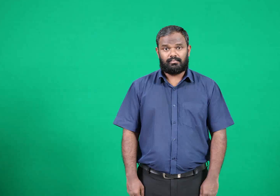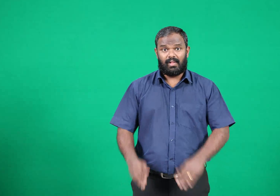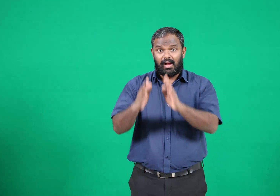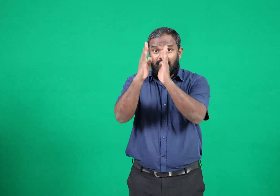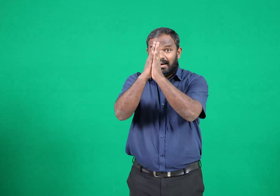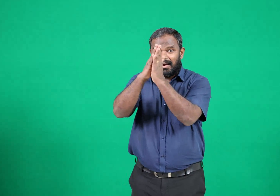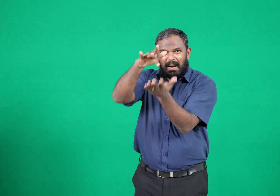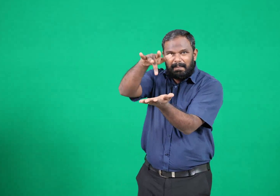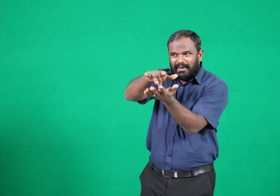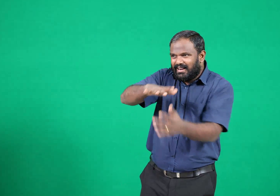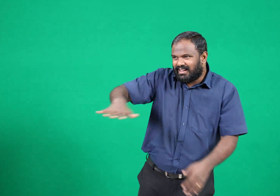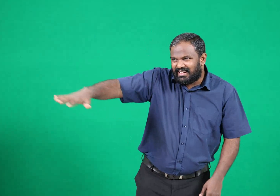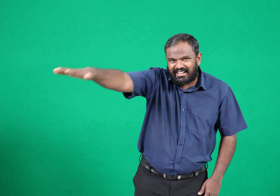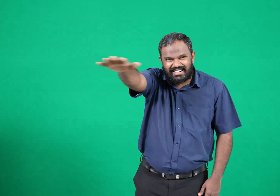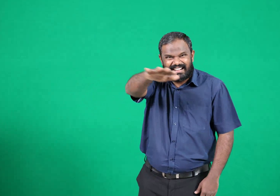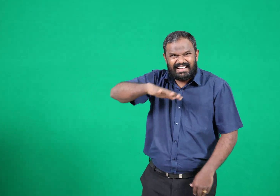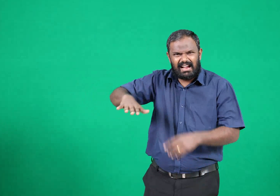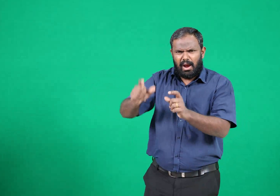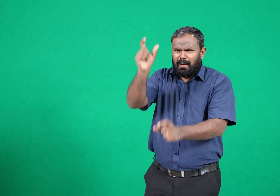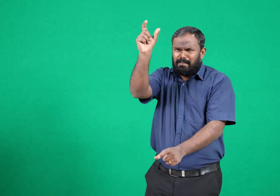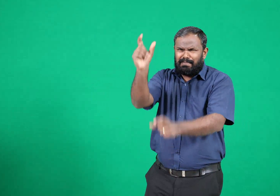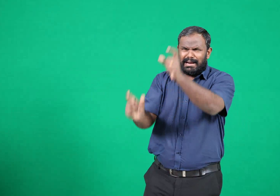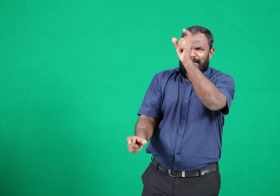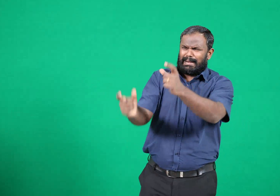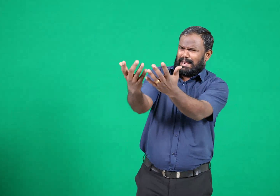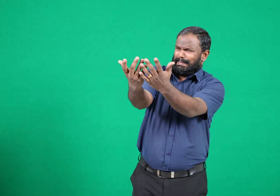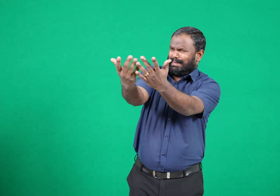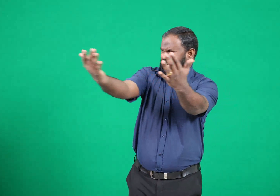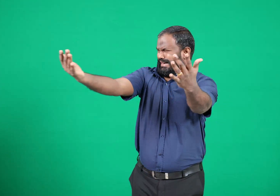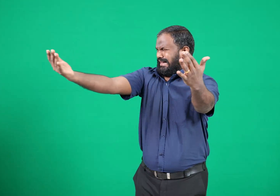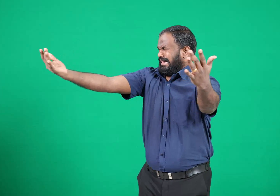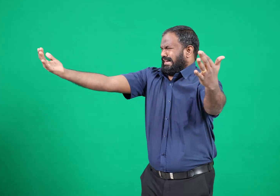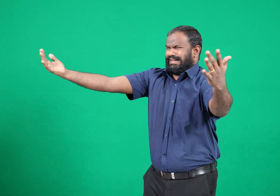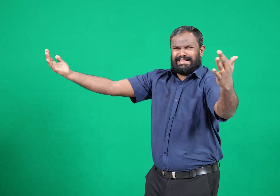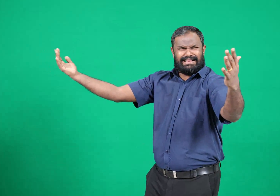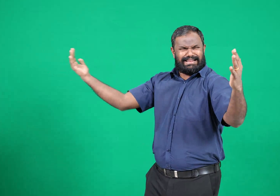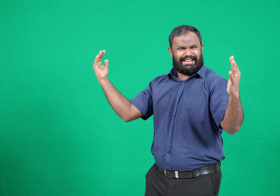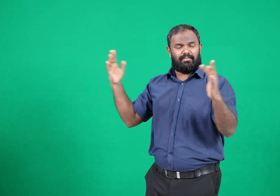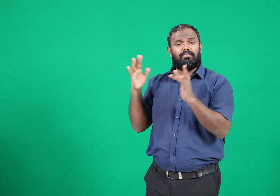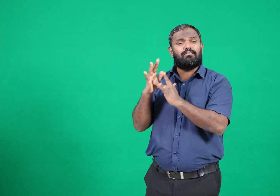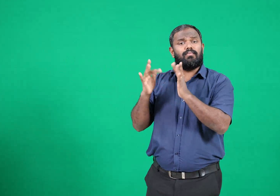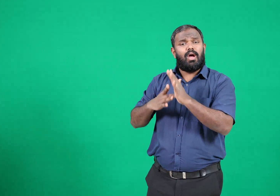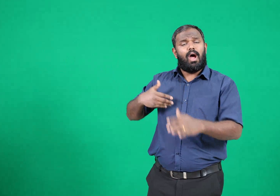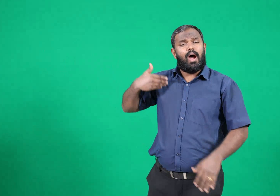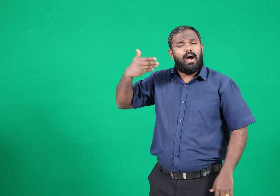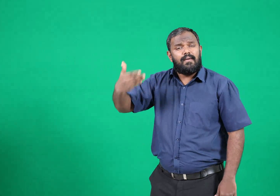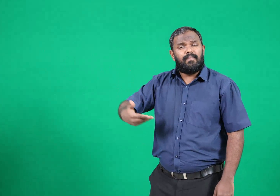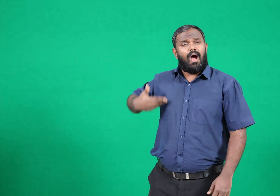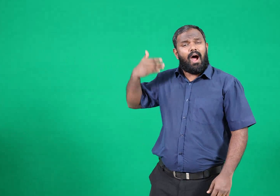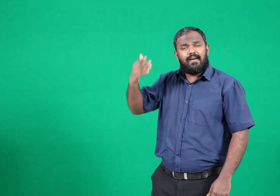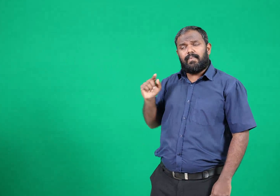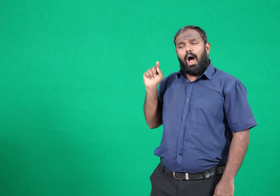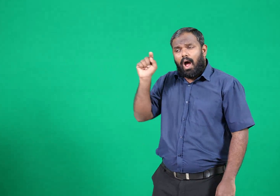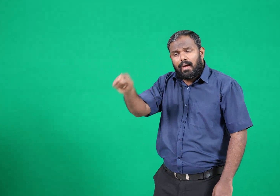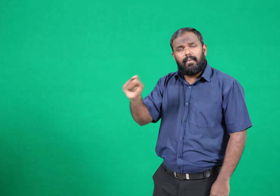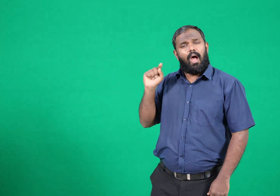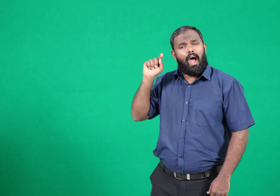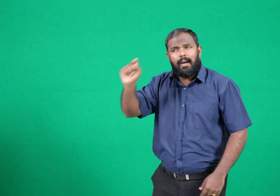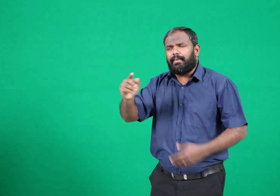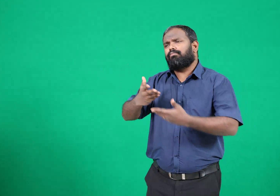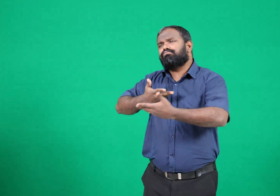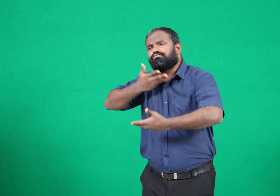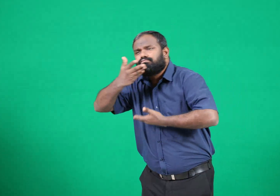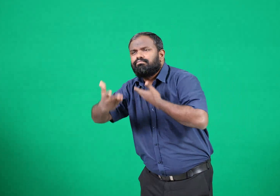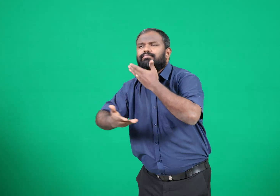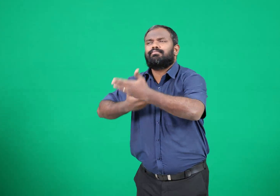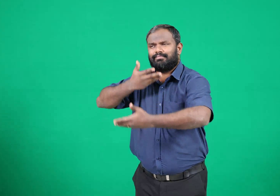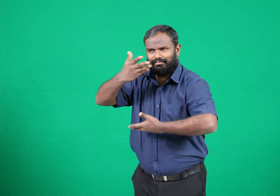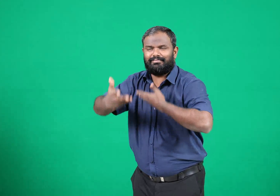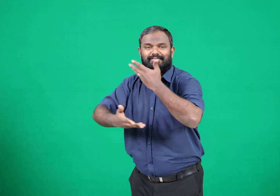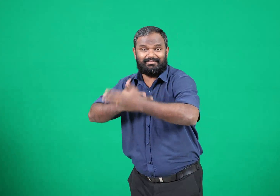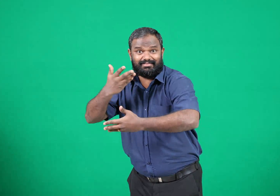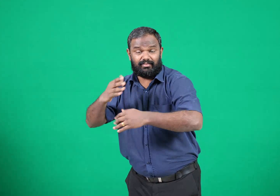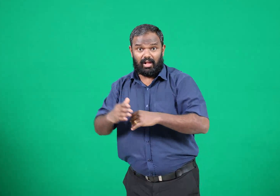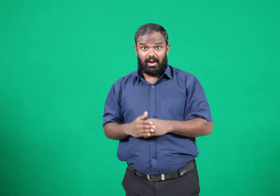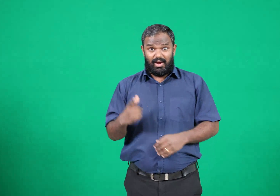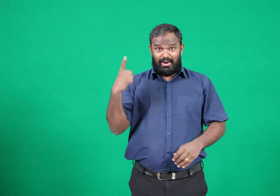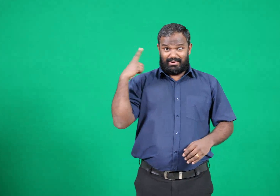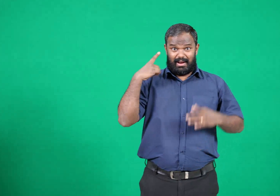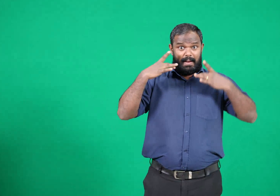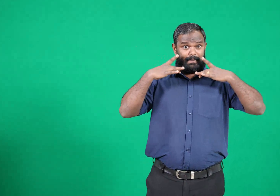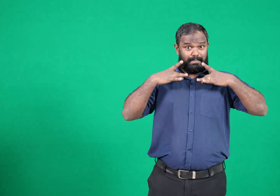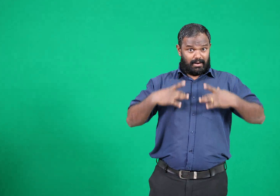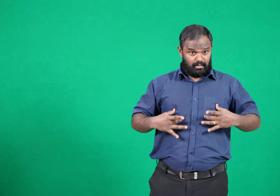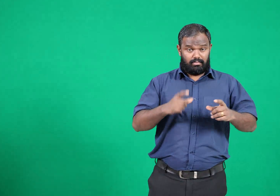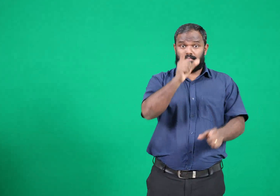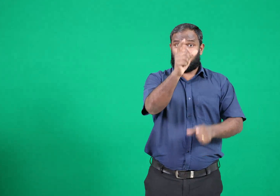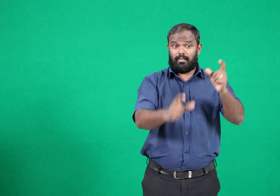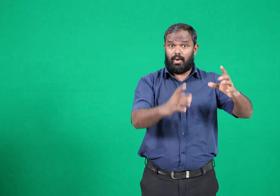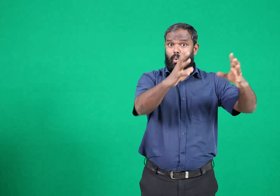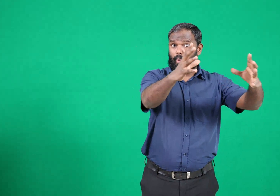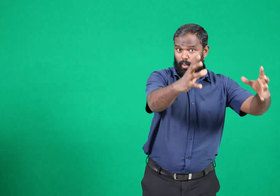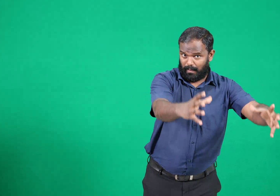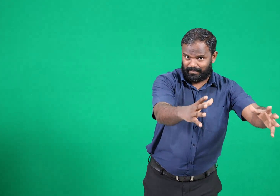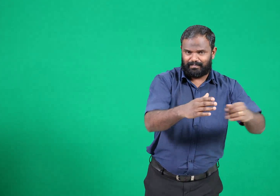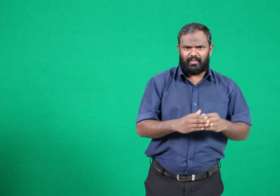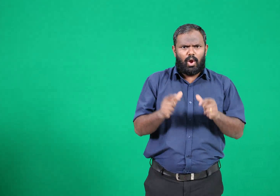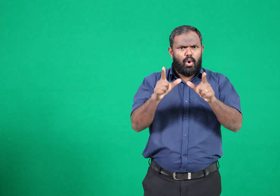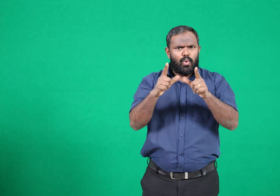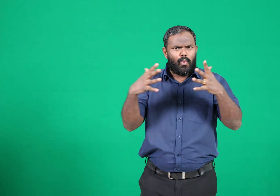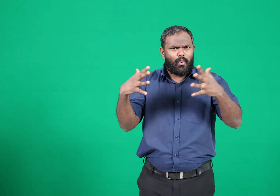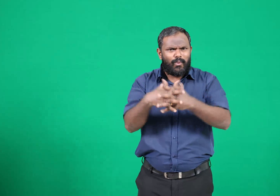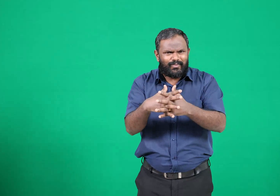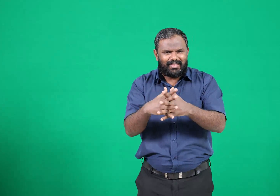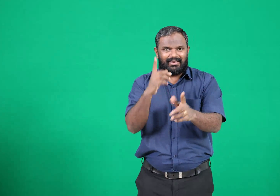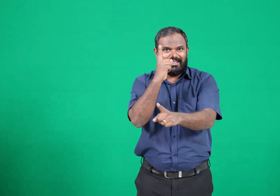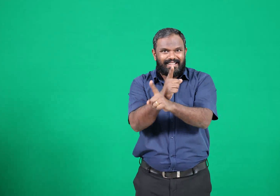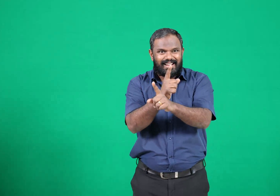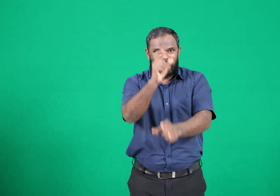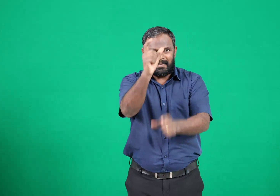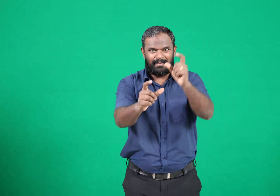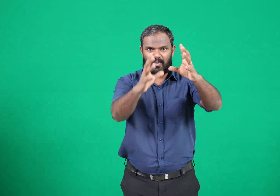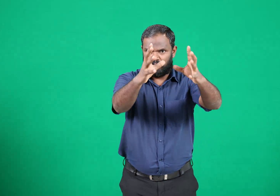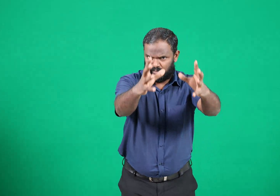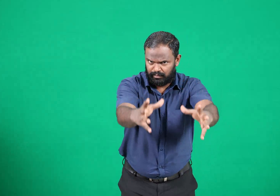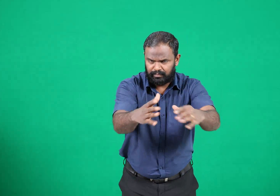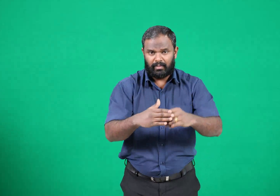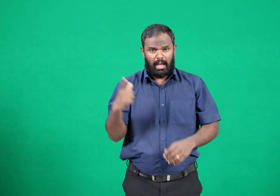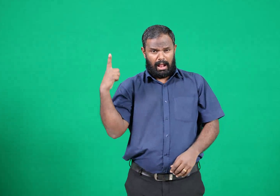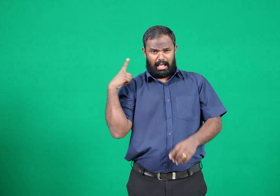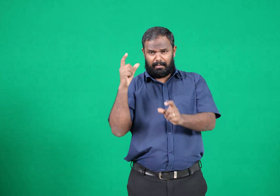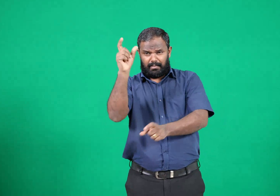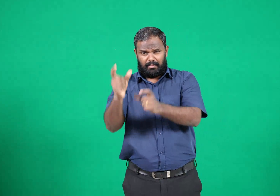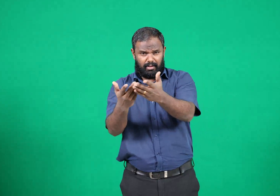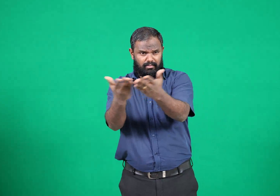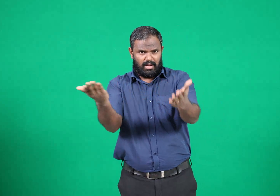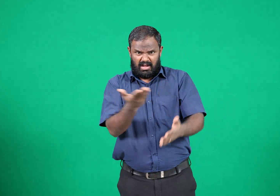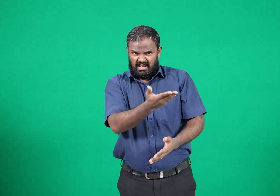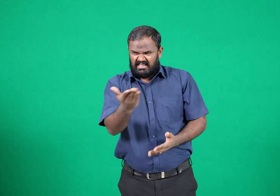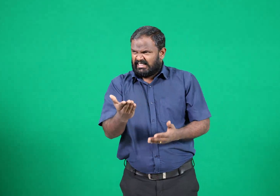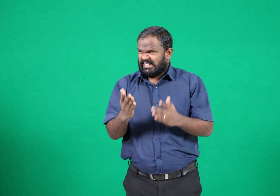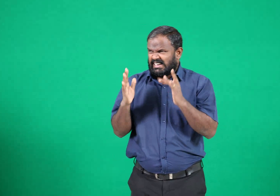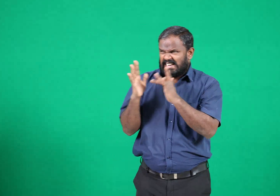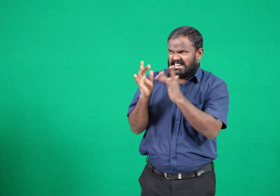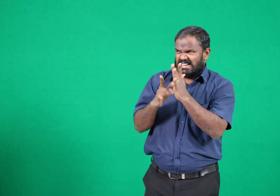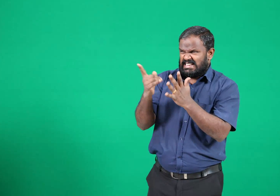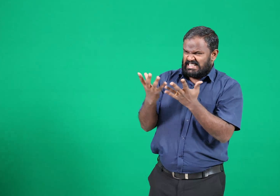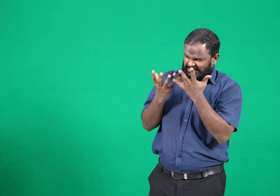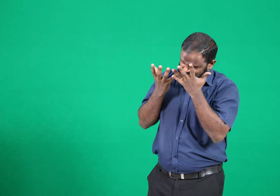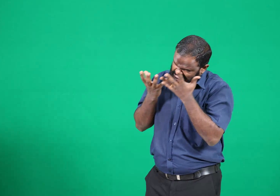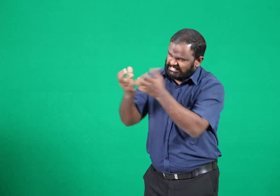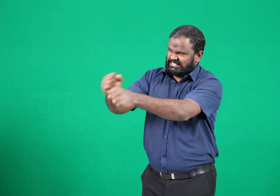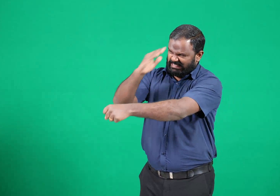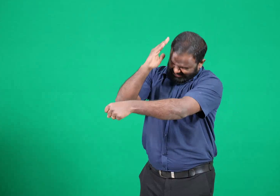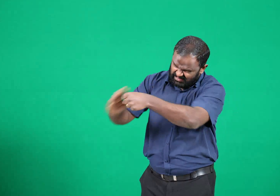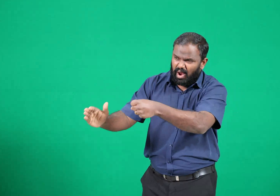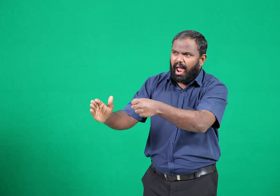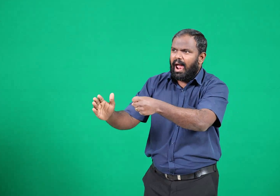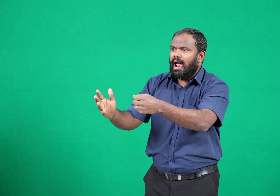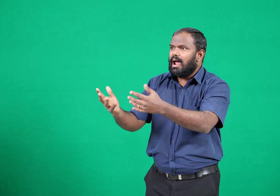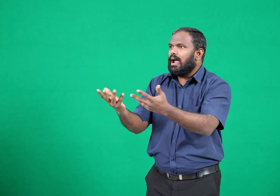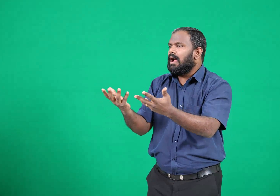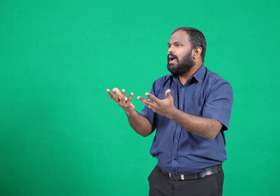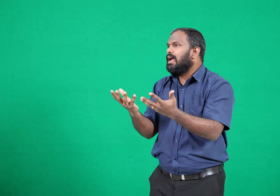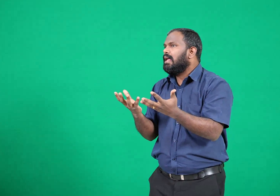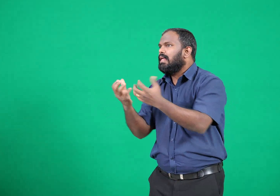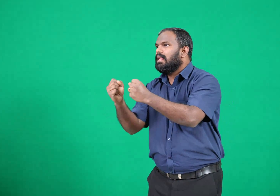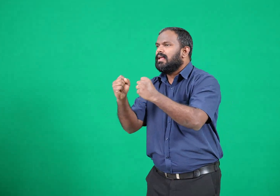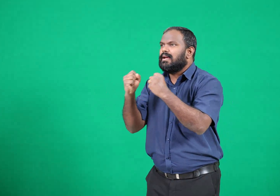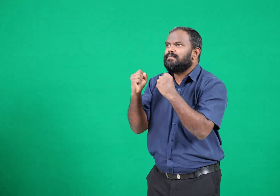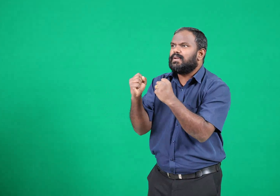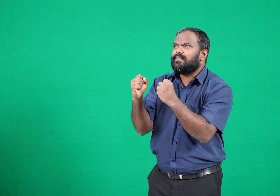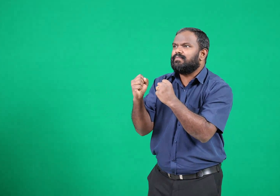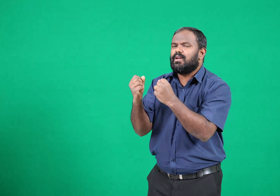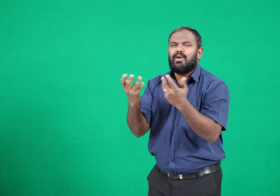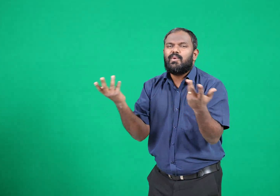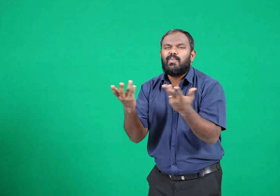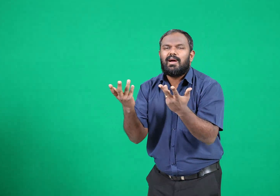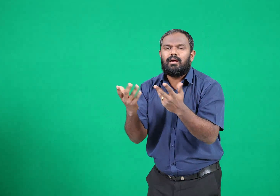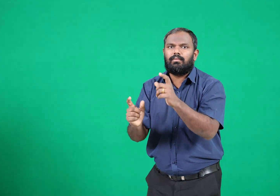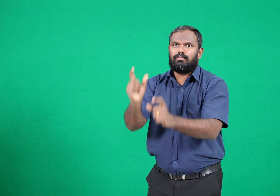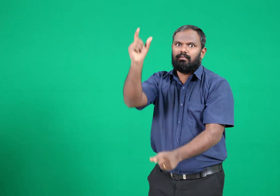Jesus was teaching at the temple every day, but the chief priests, scribes, and leaders of the people were intent on killing Him.